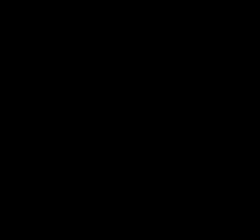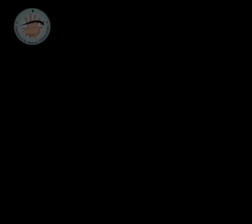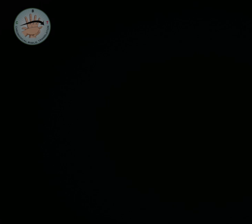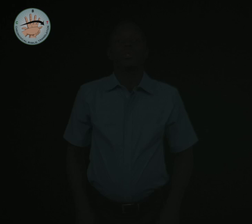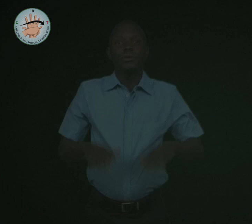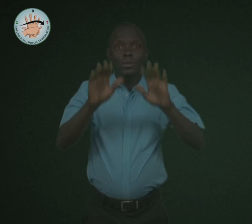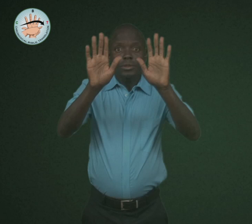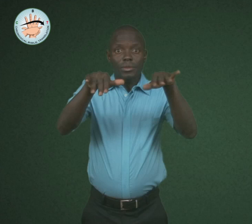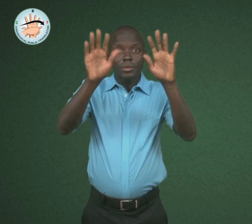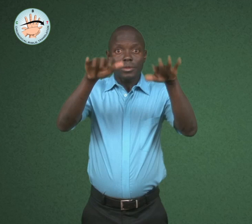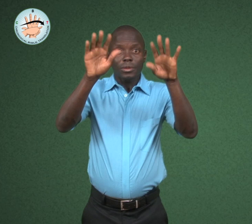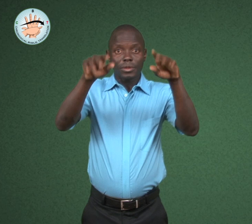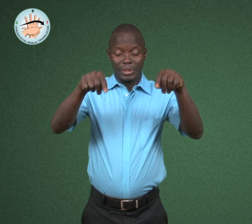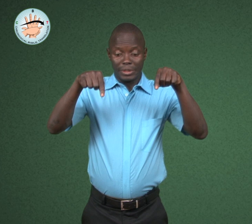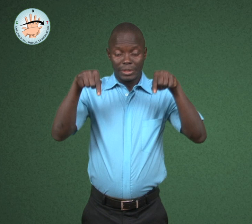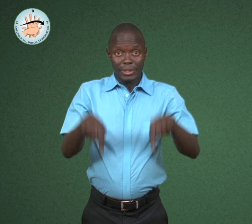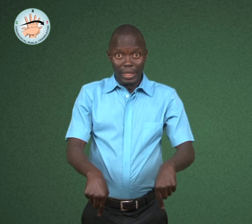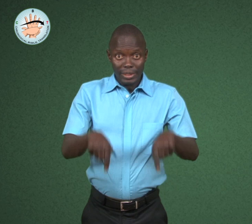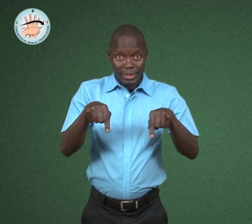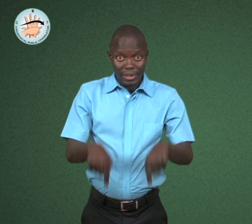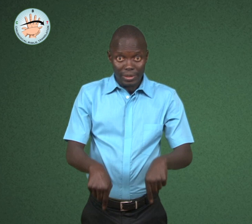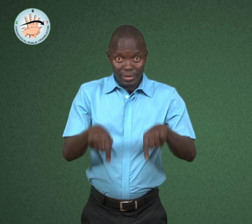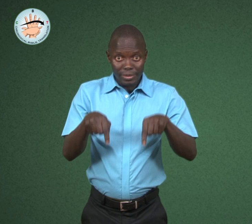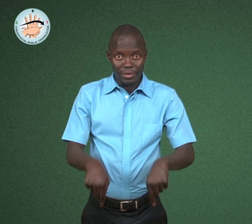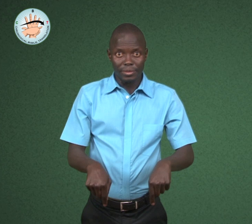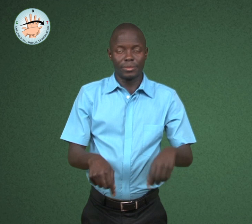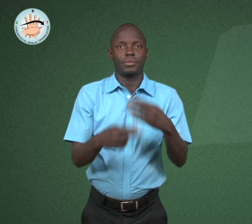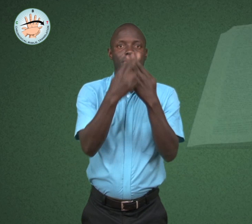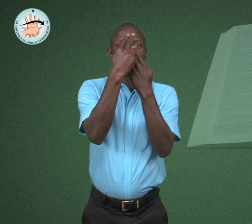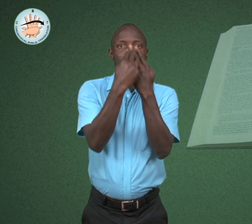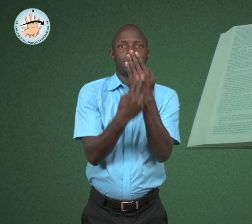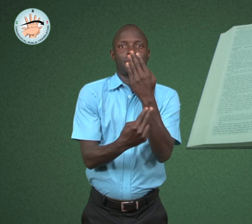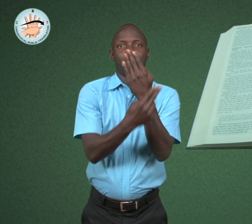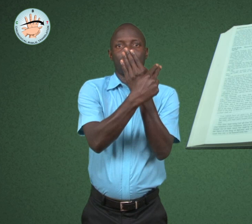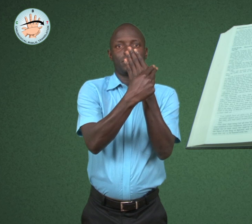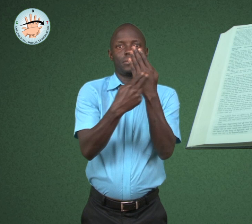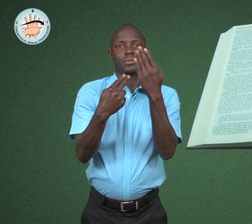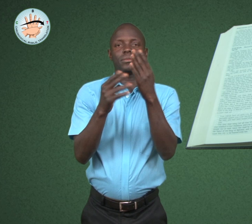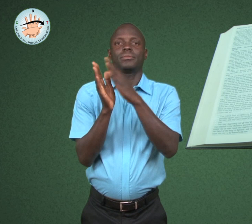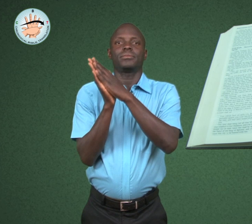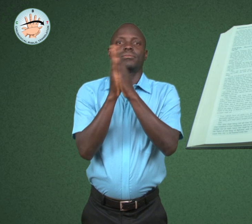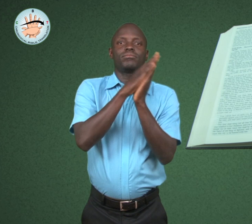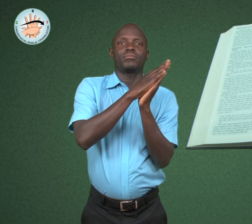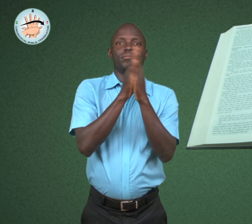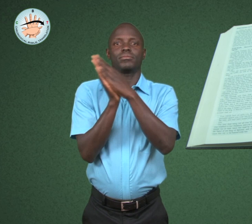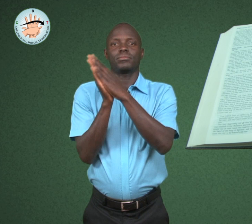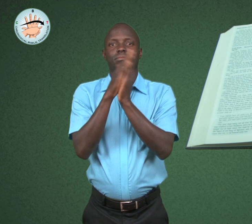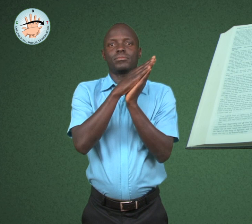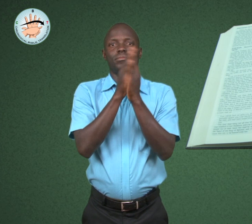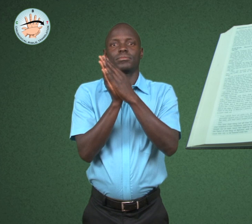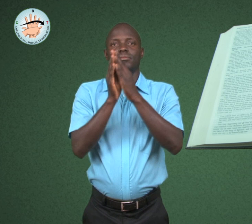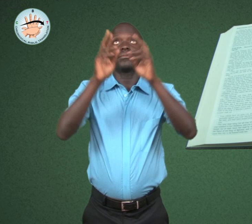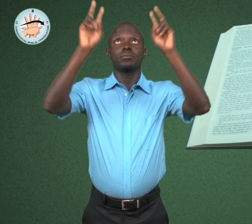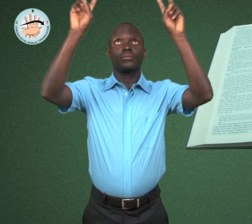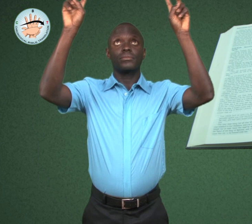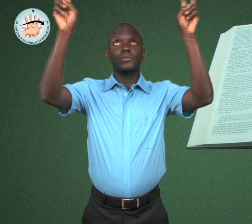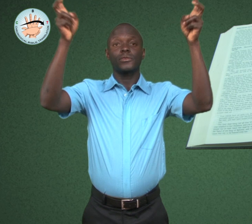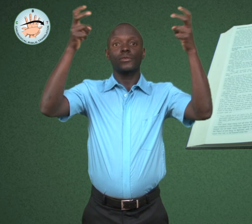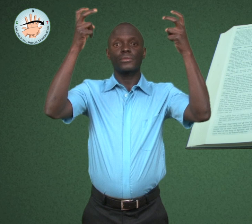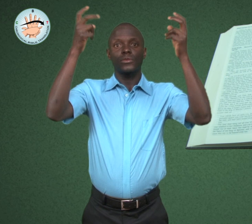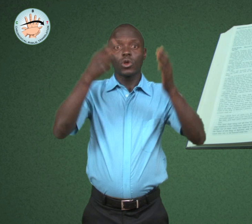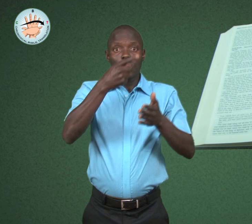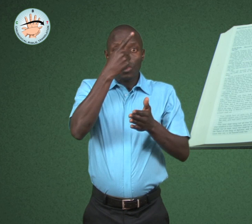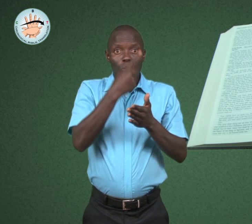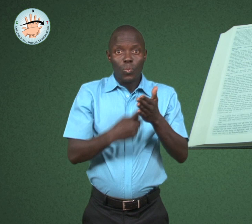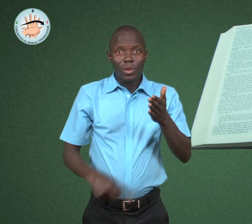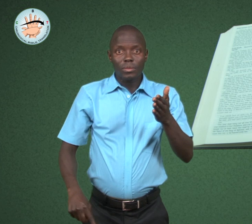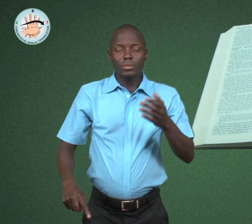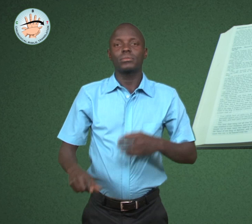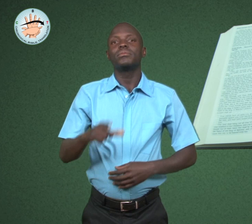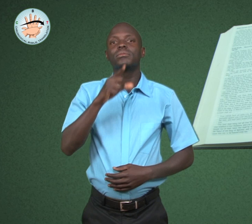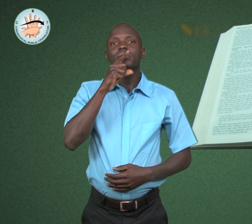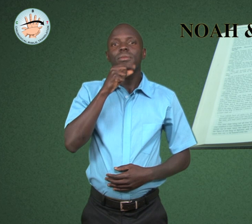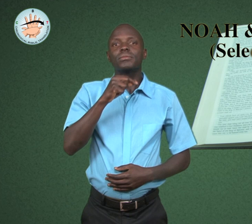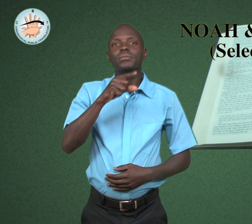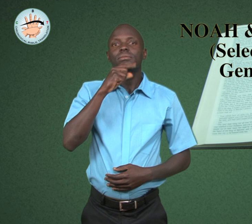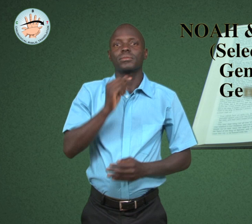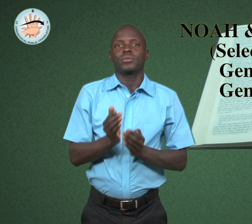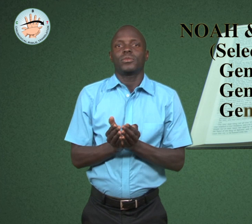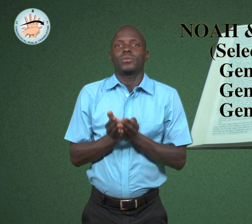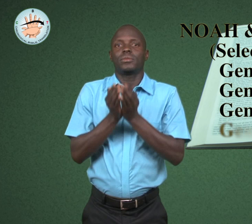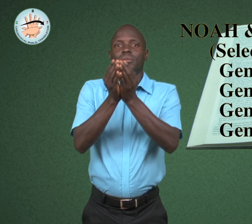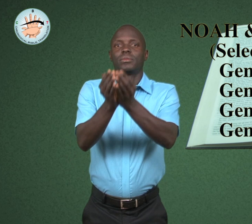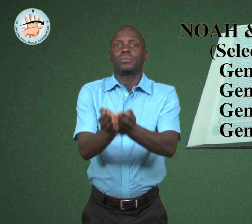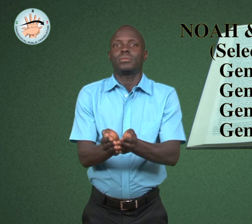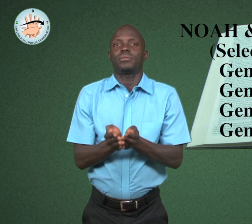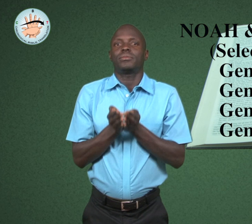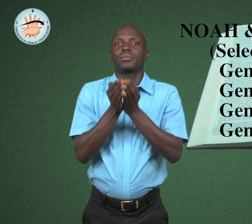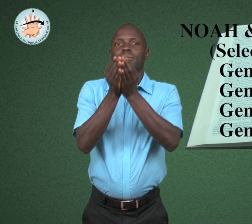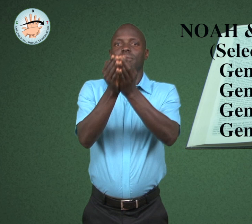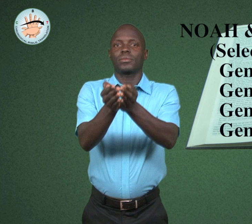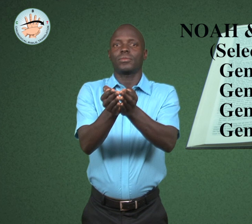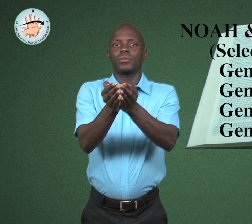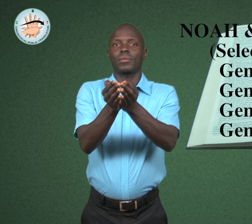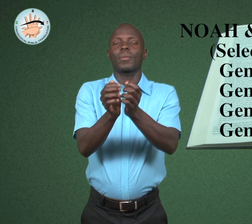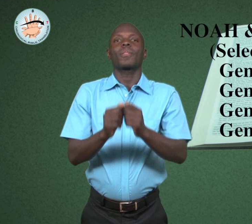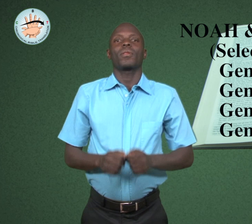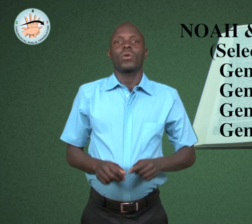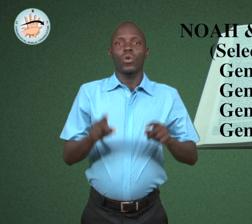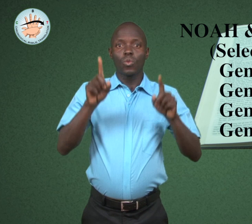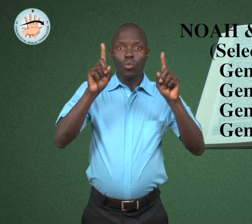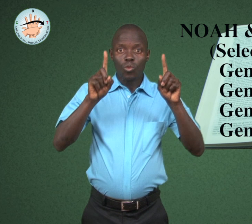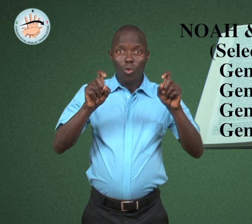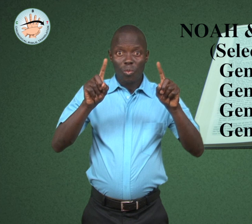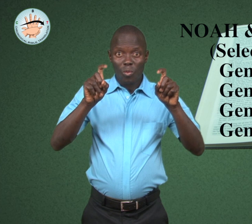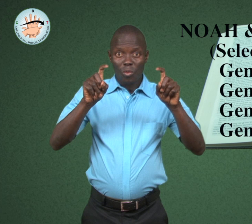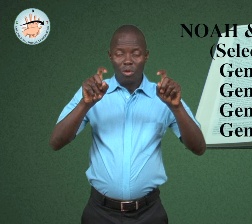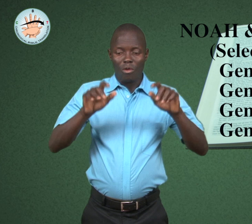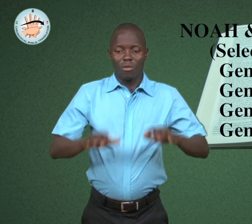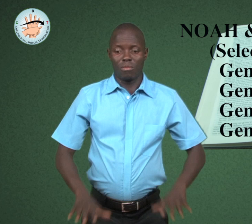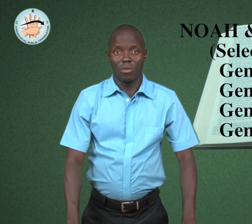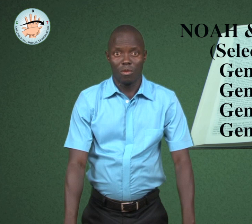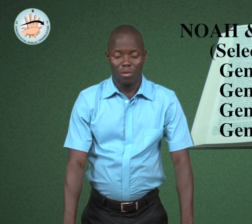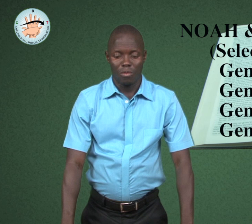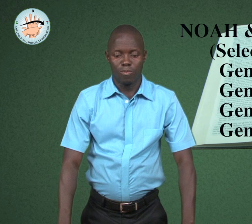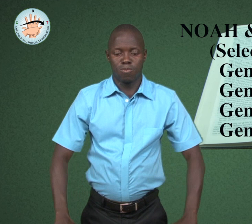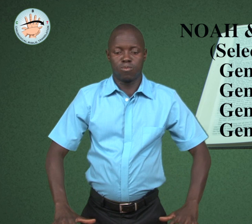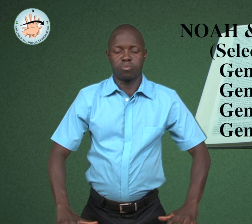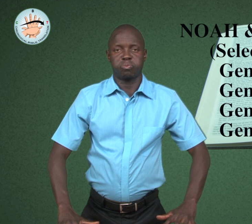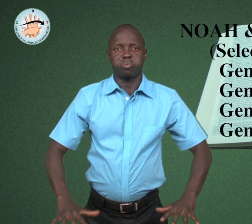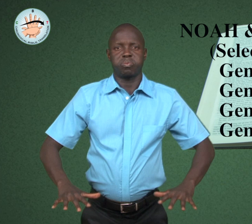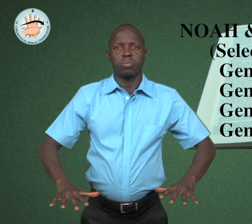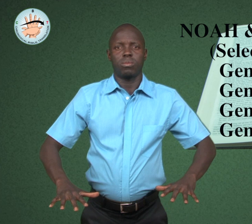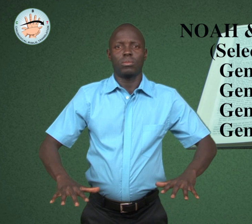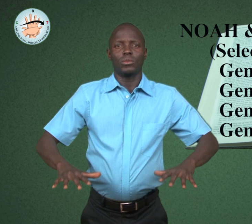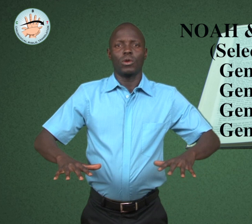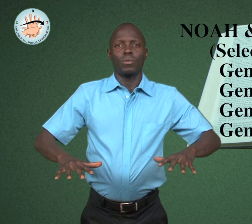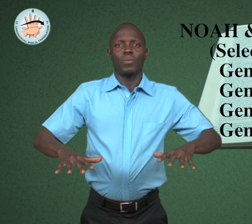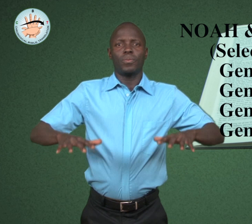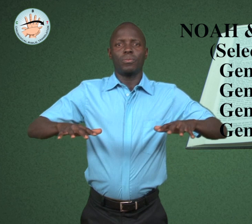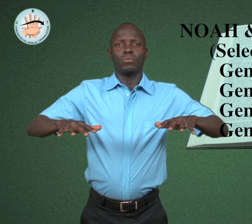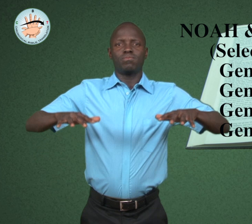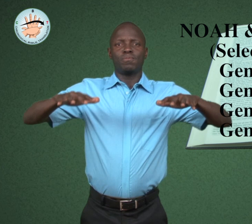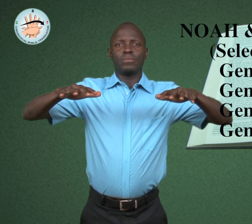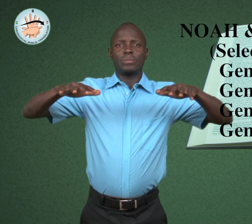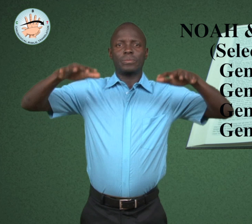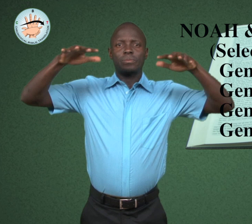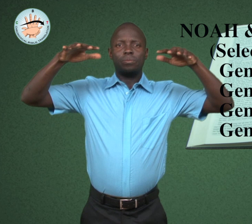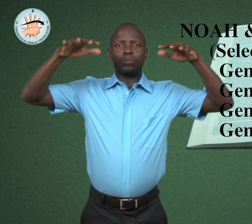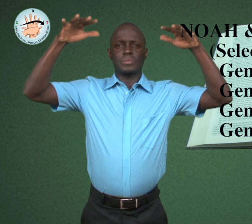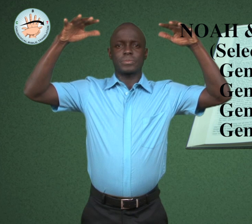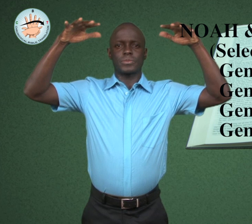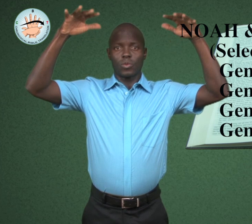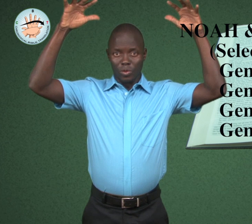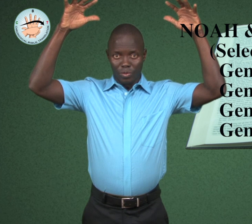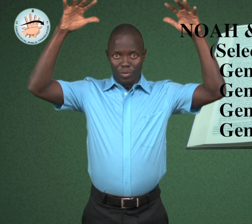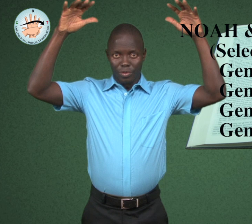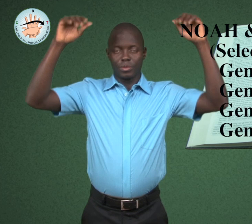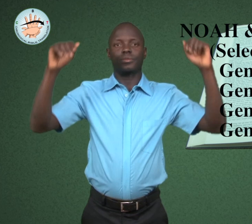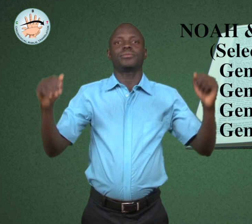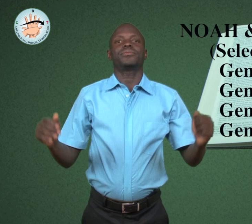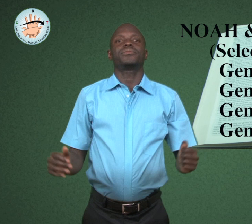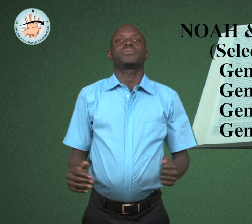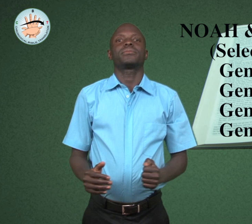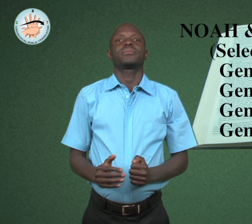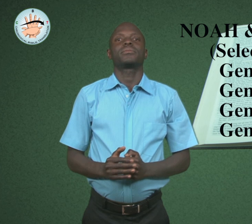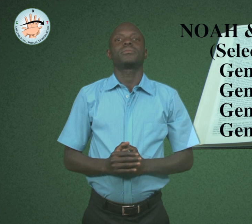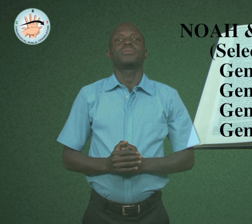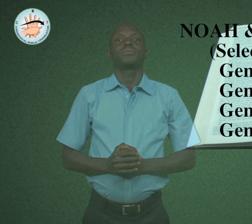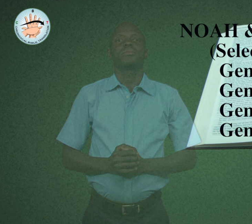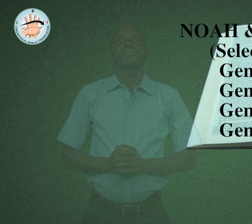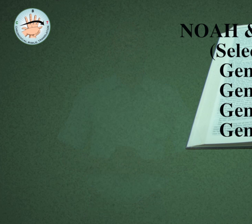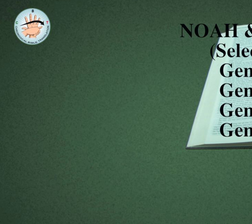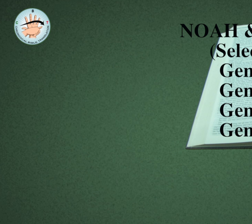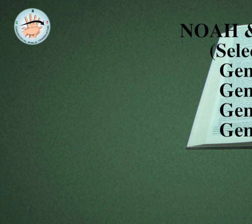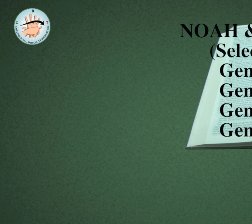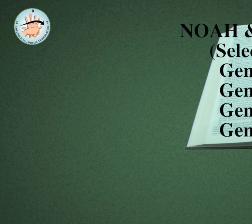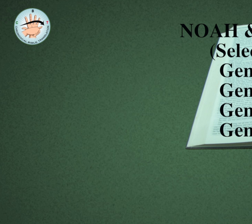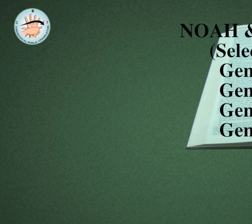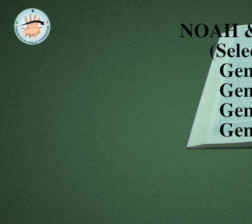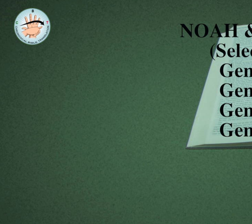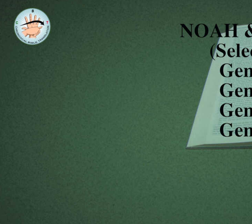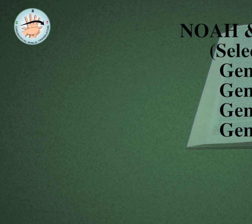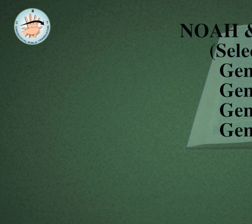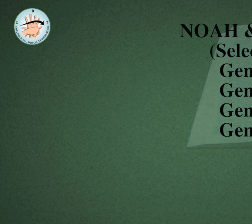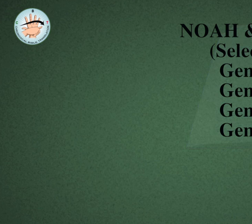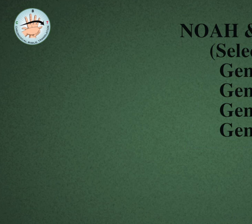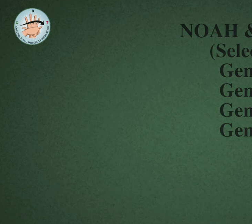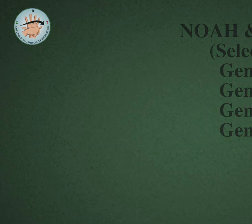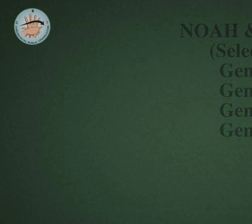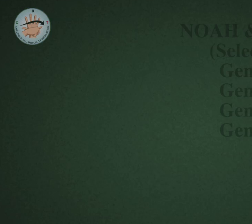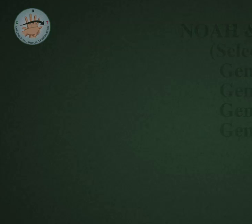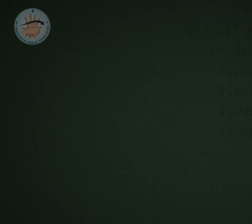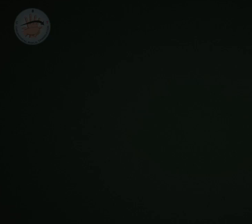Noah and the flood